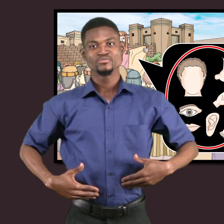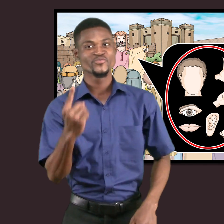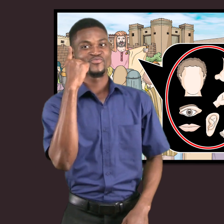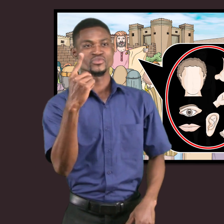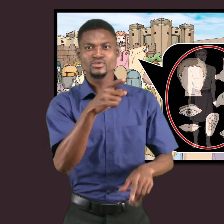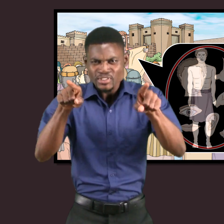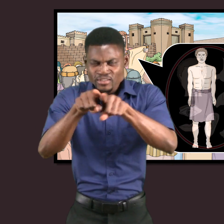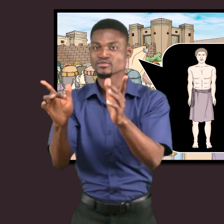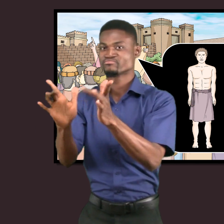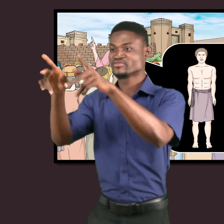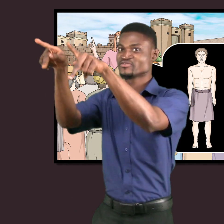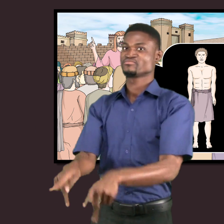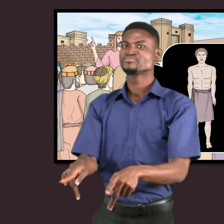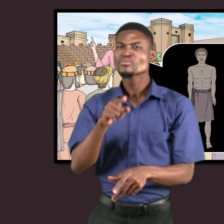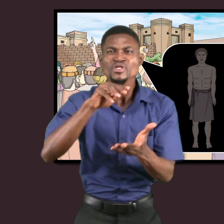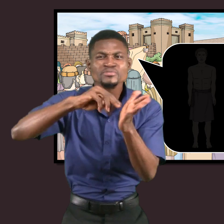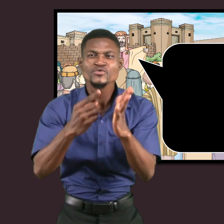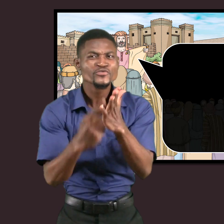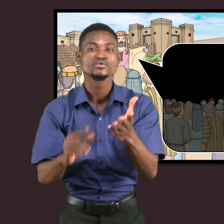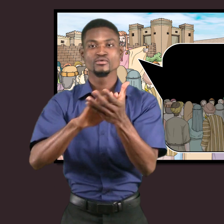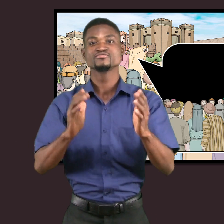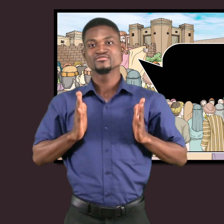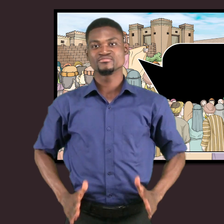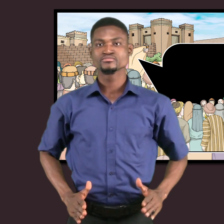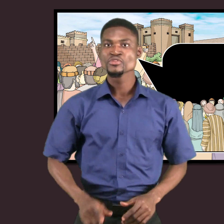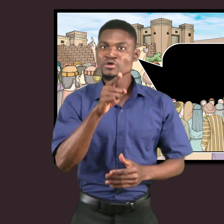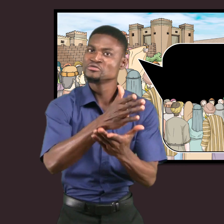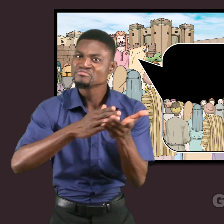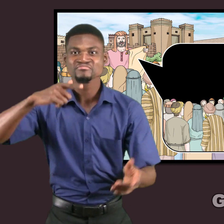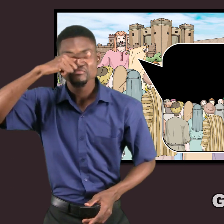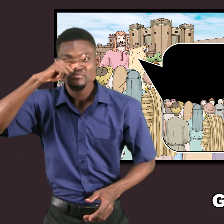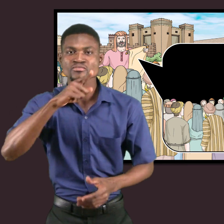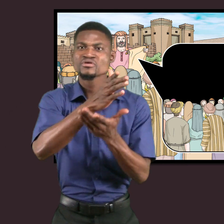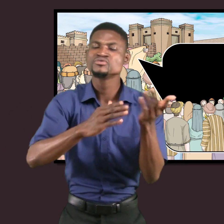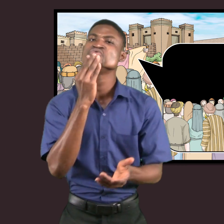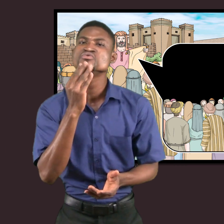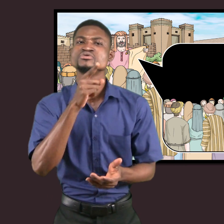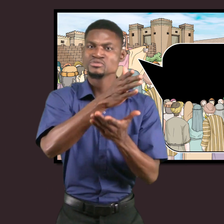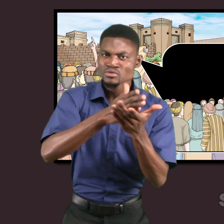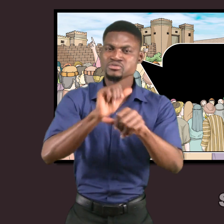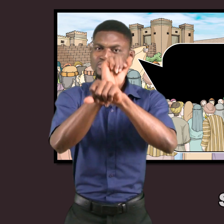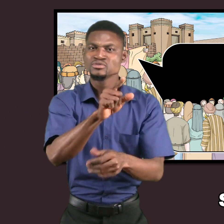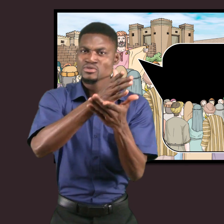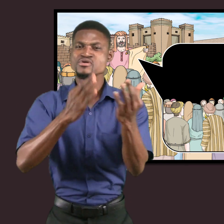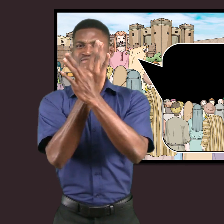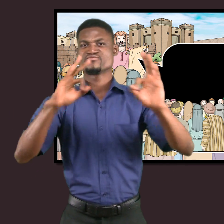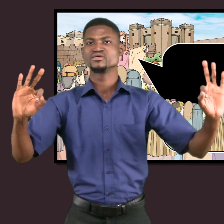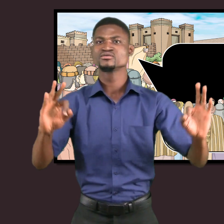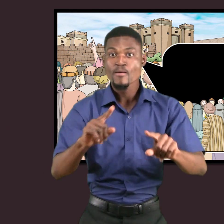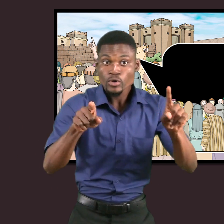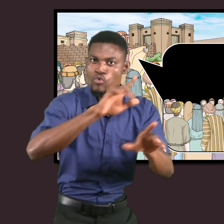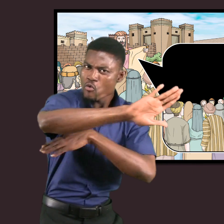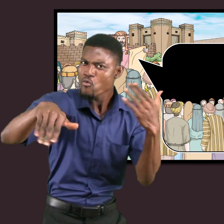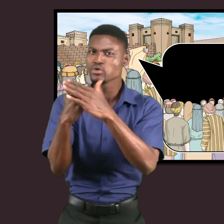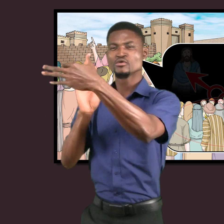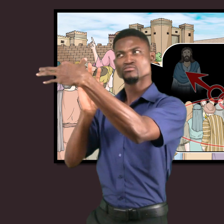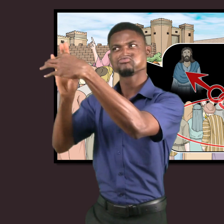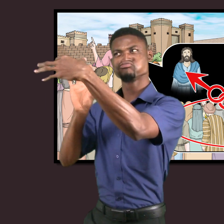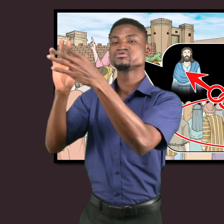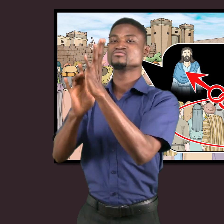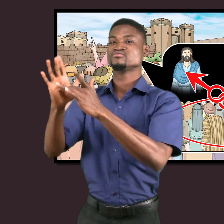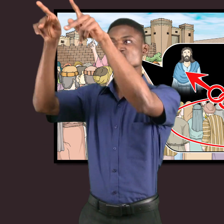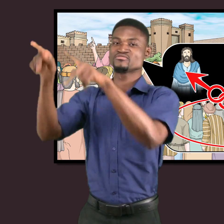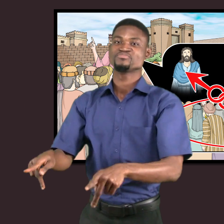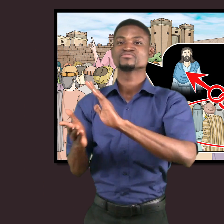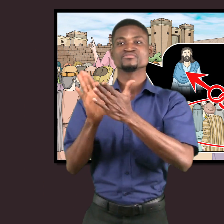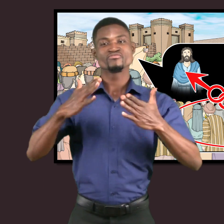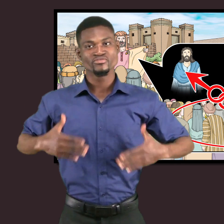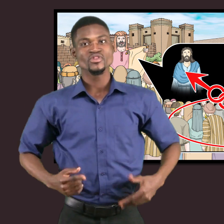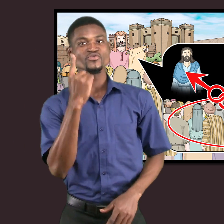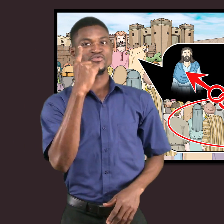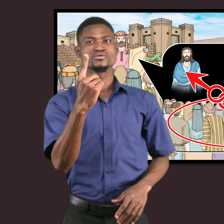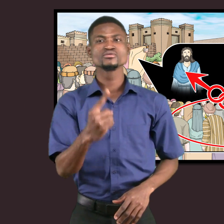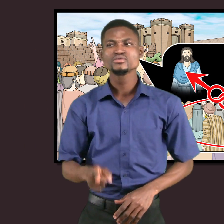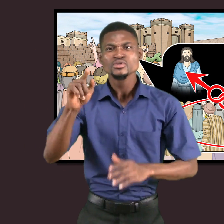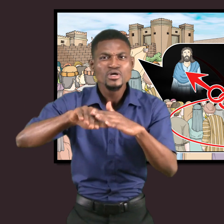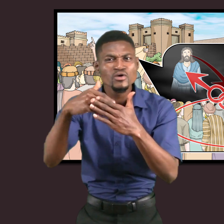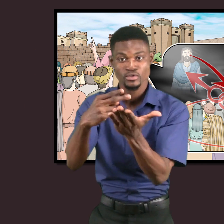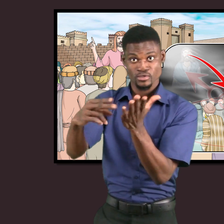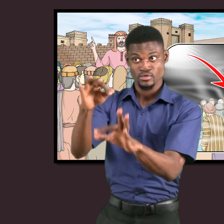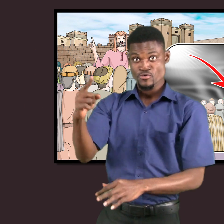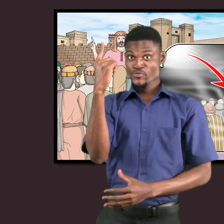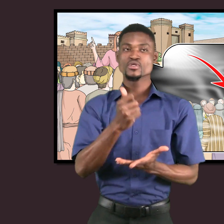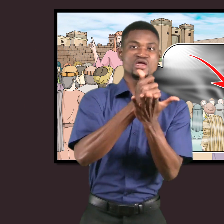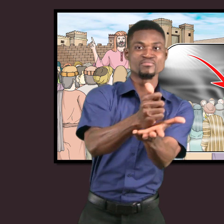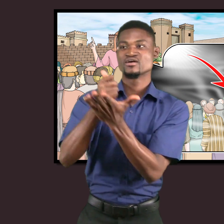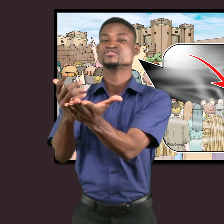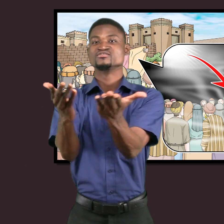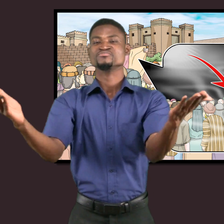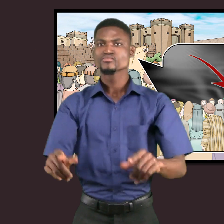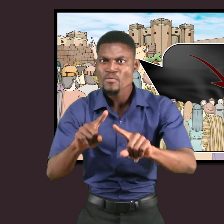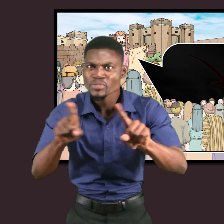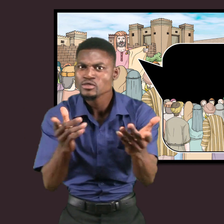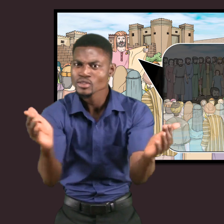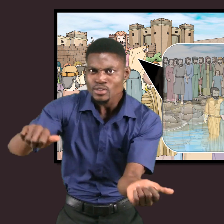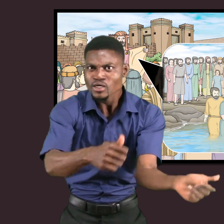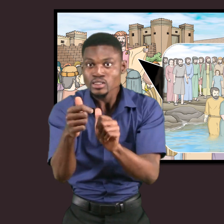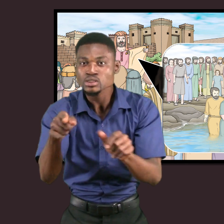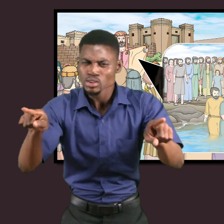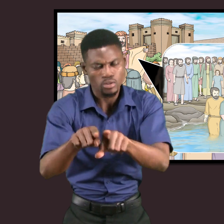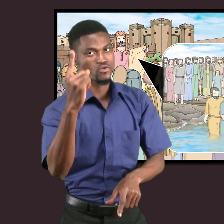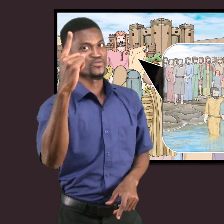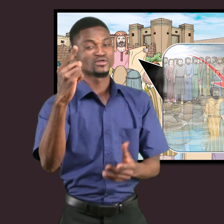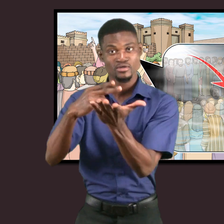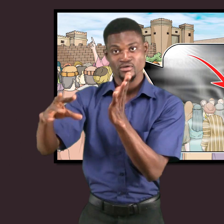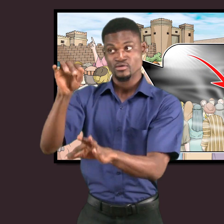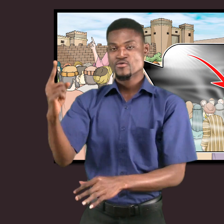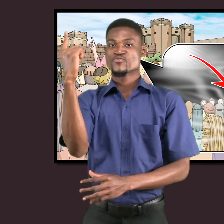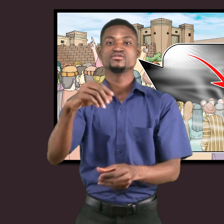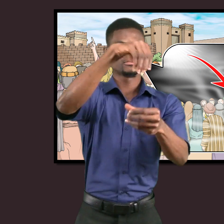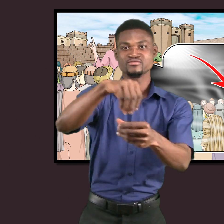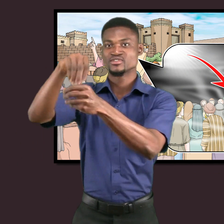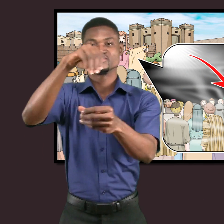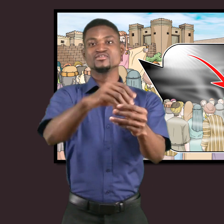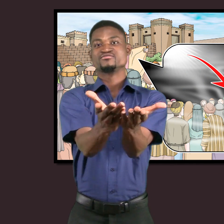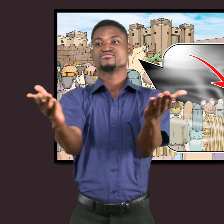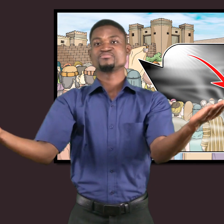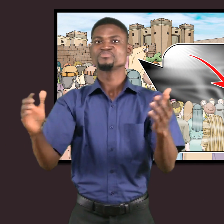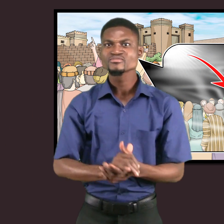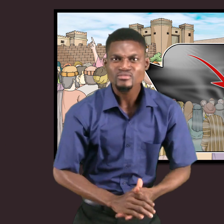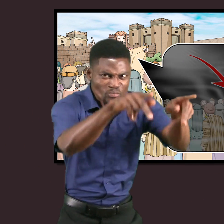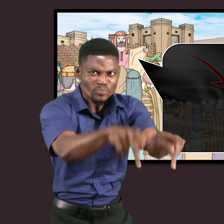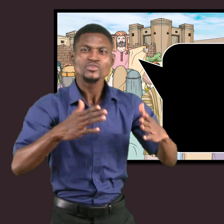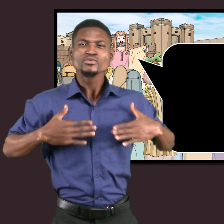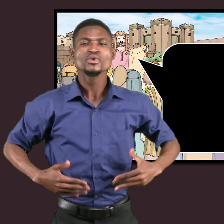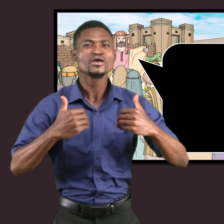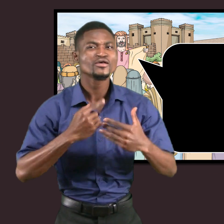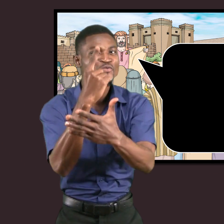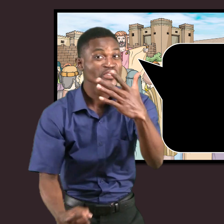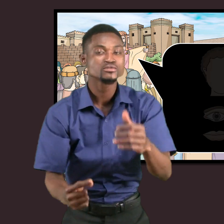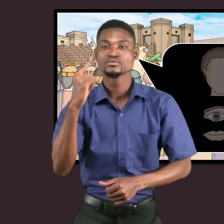For in one Spirit we were all baptized into one body, whether Jews or Greeks, slave or free, and we were all given one Spirit to drink.